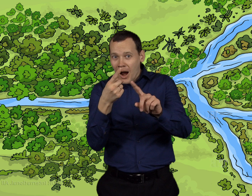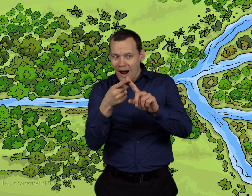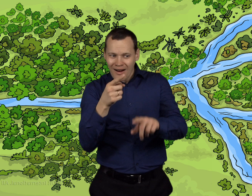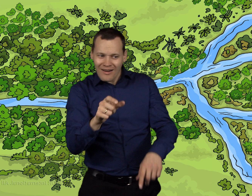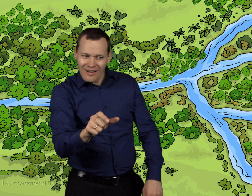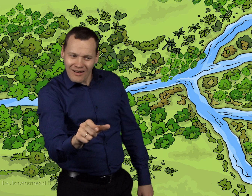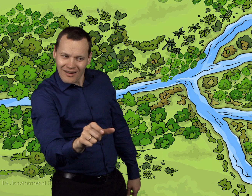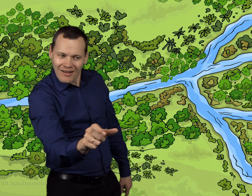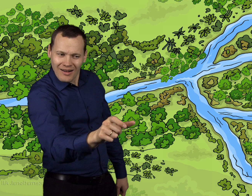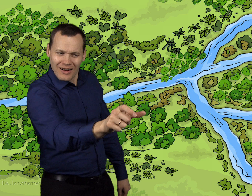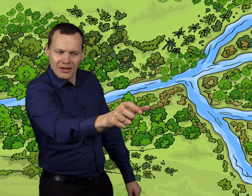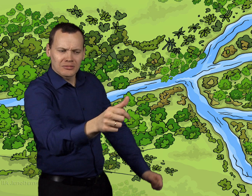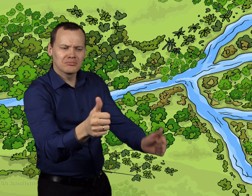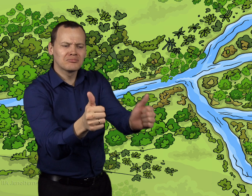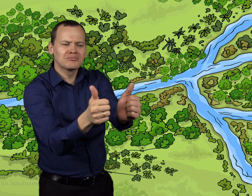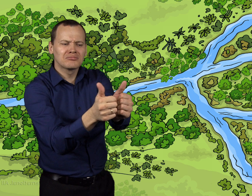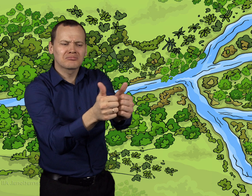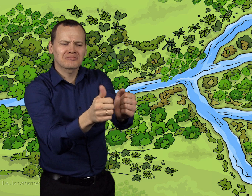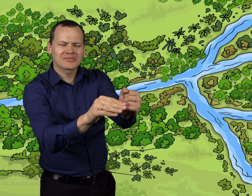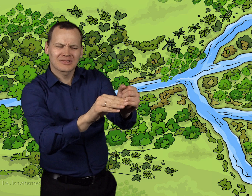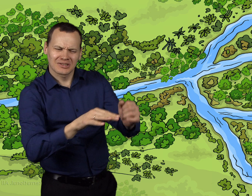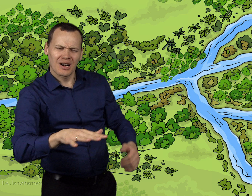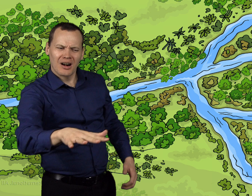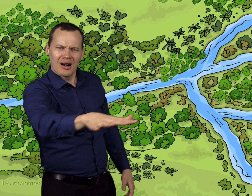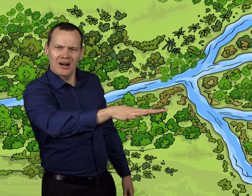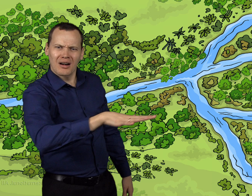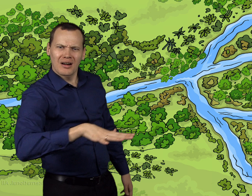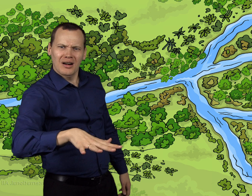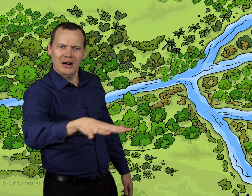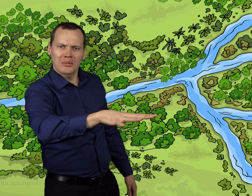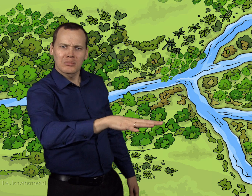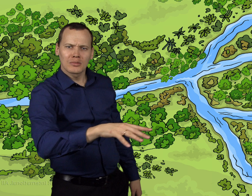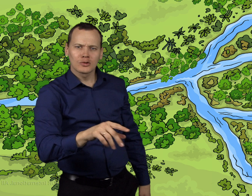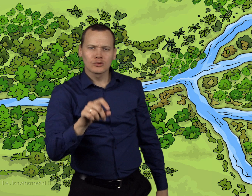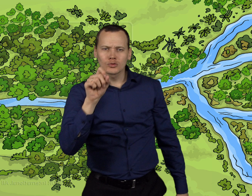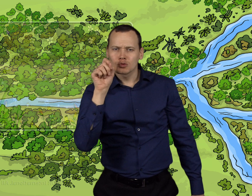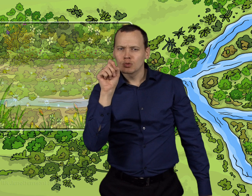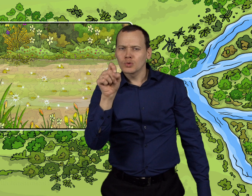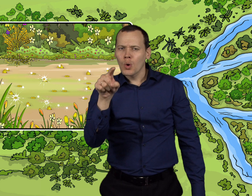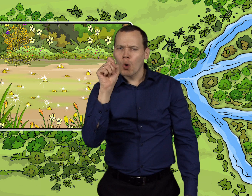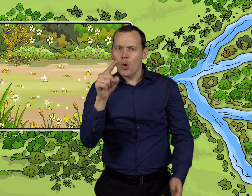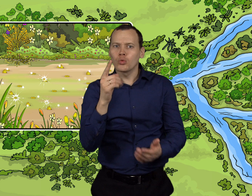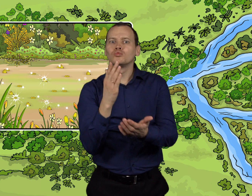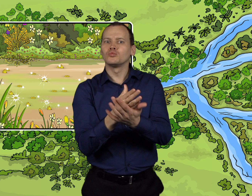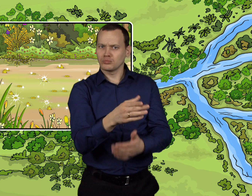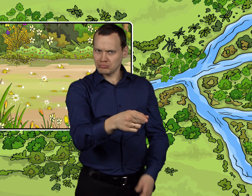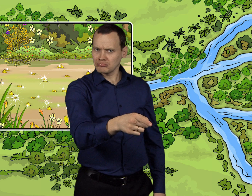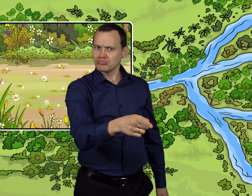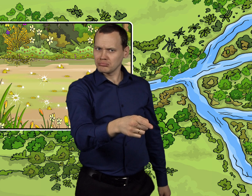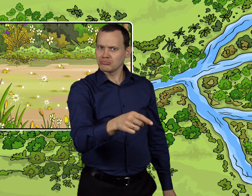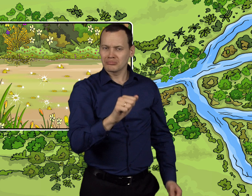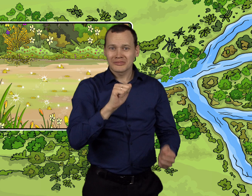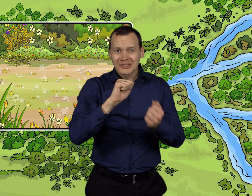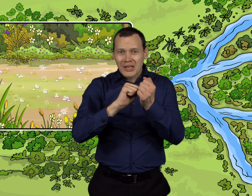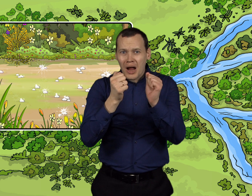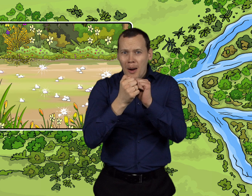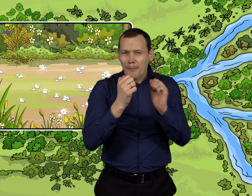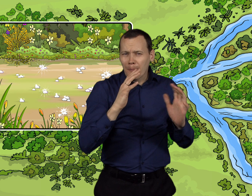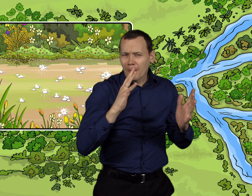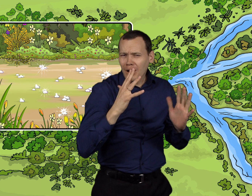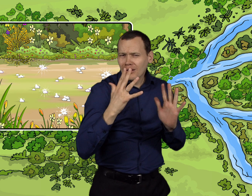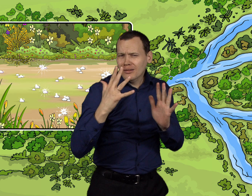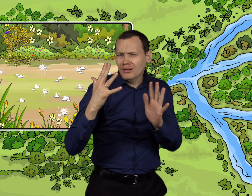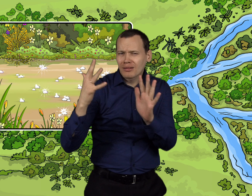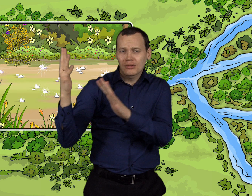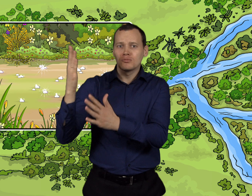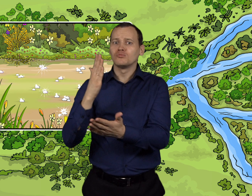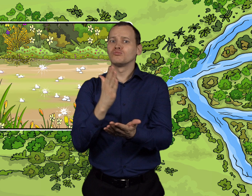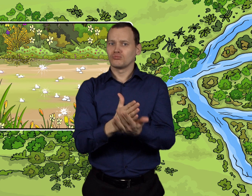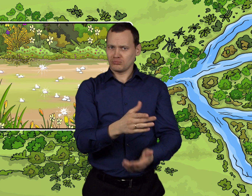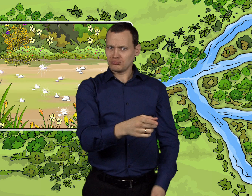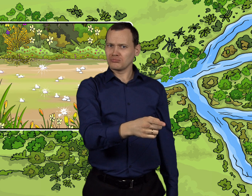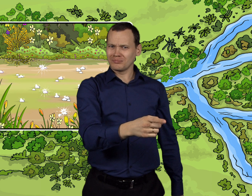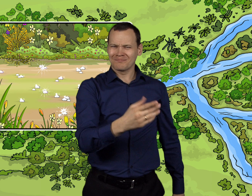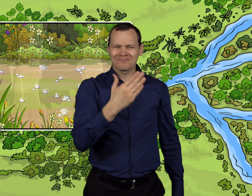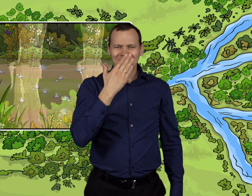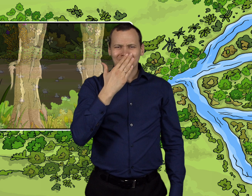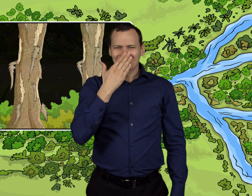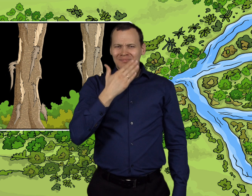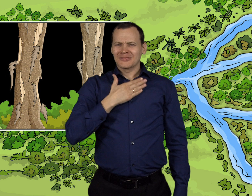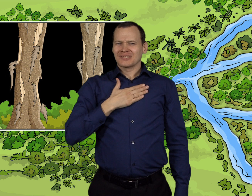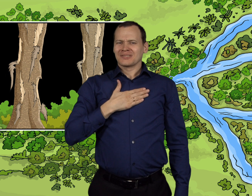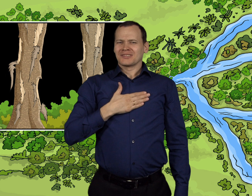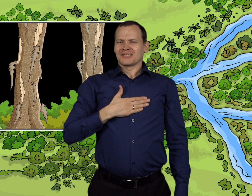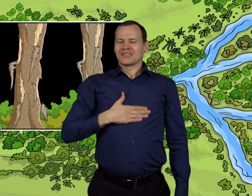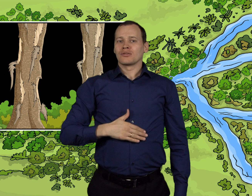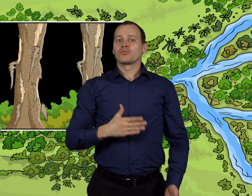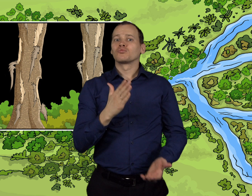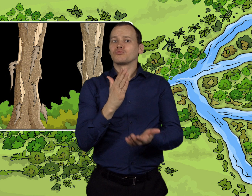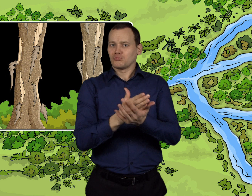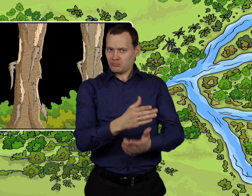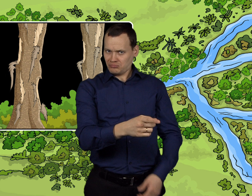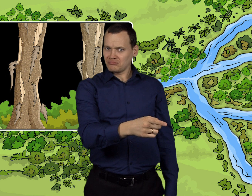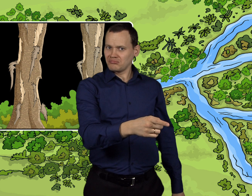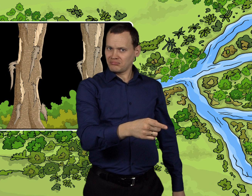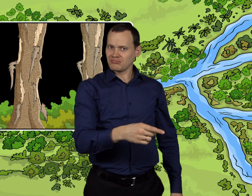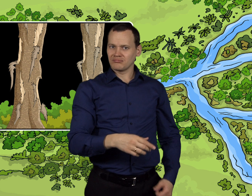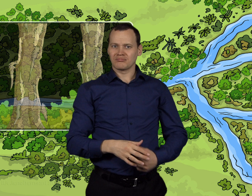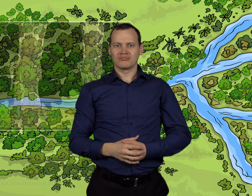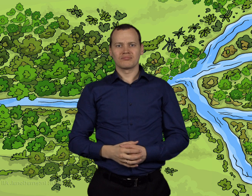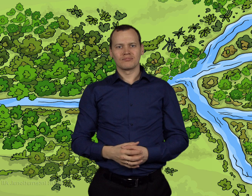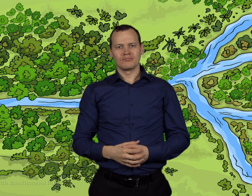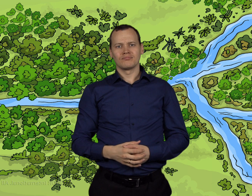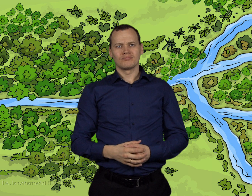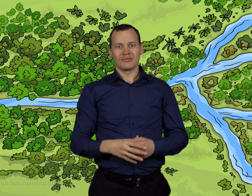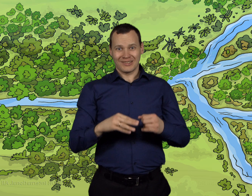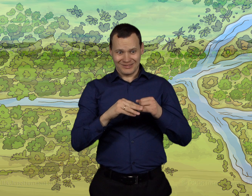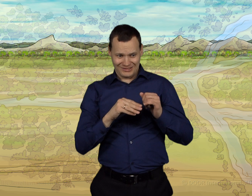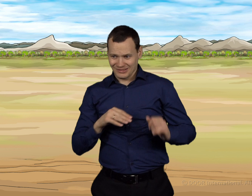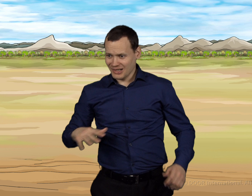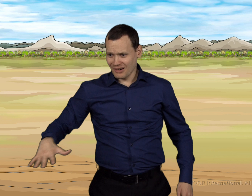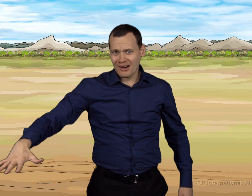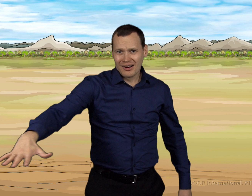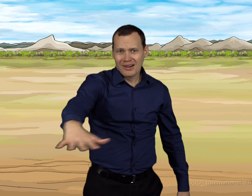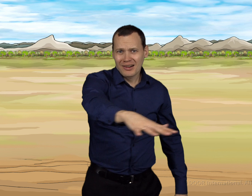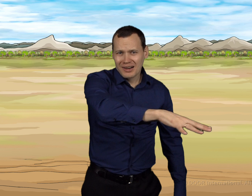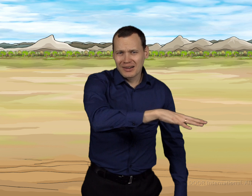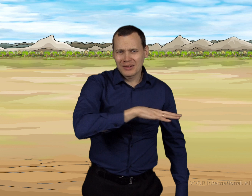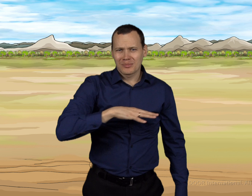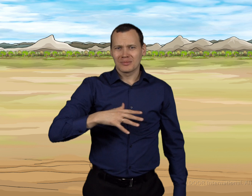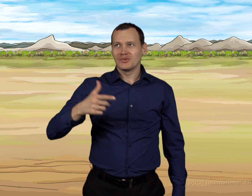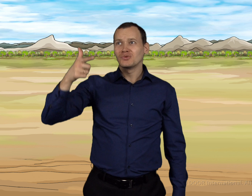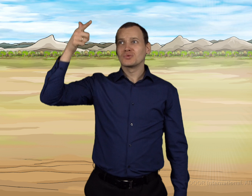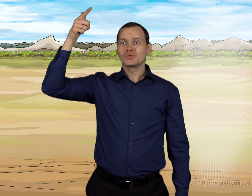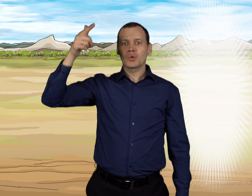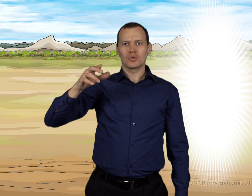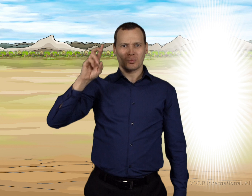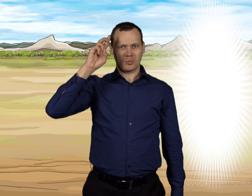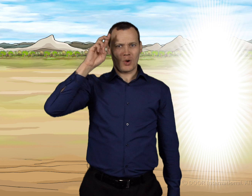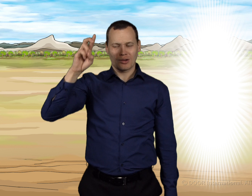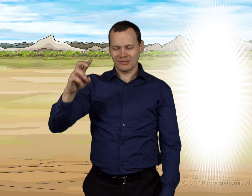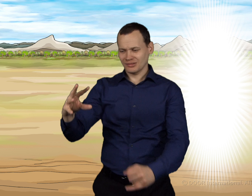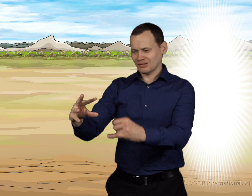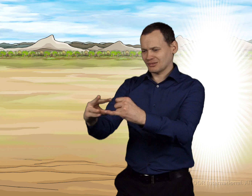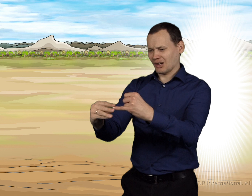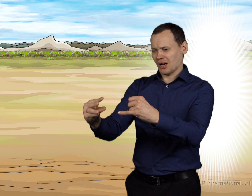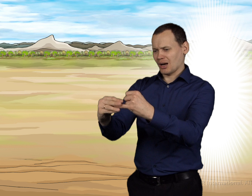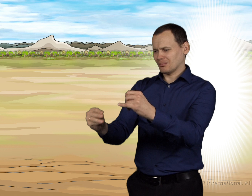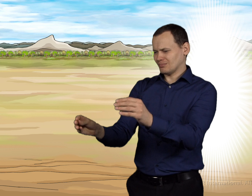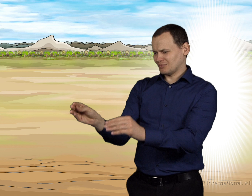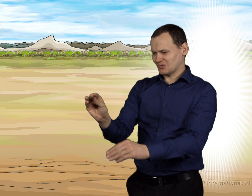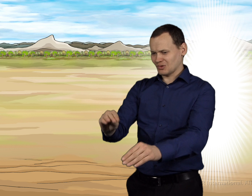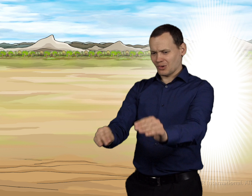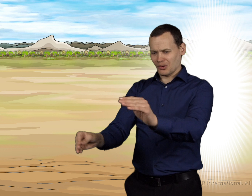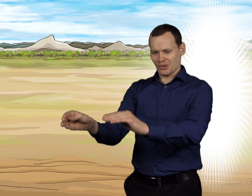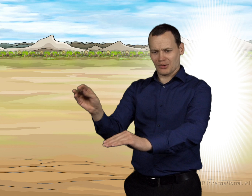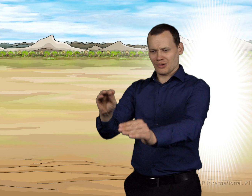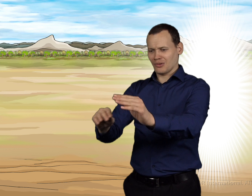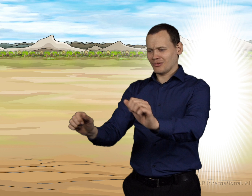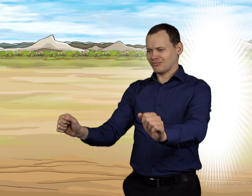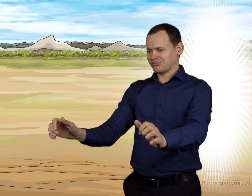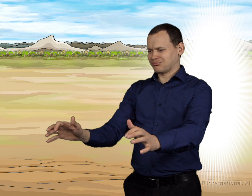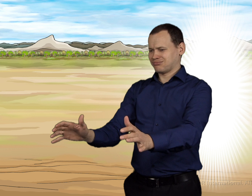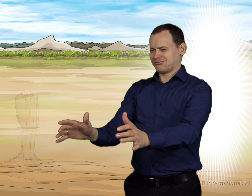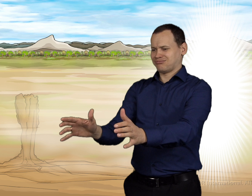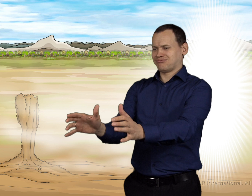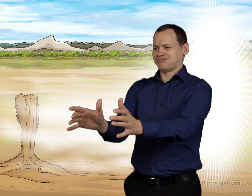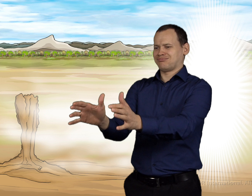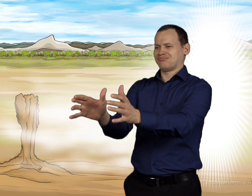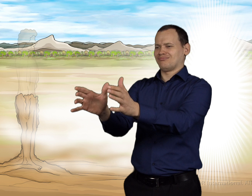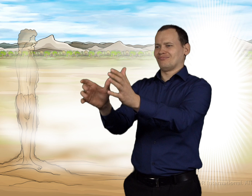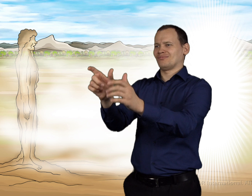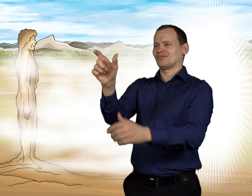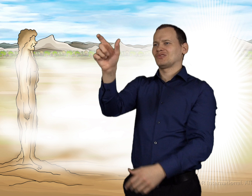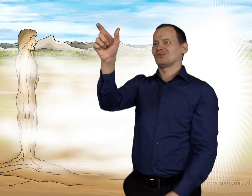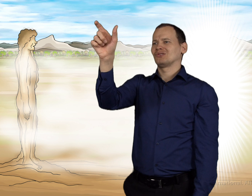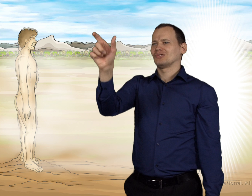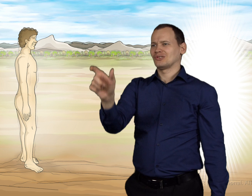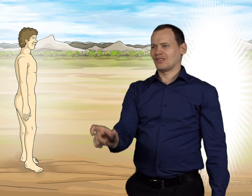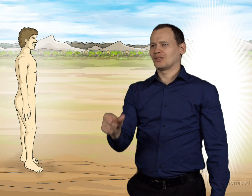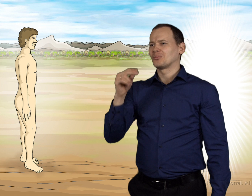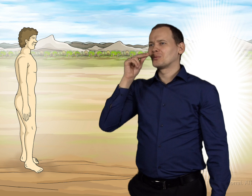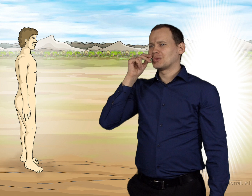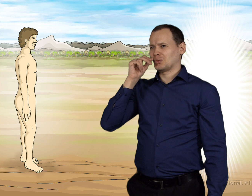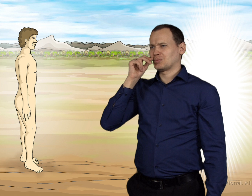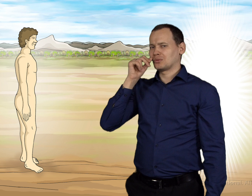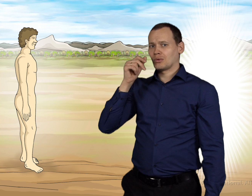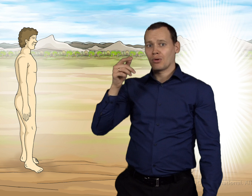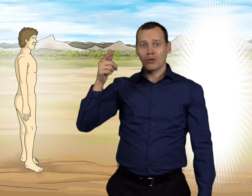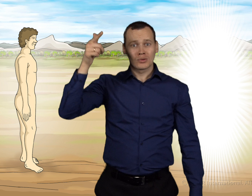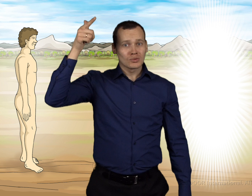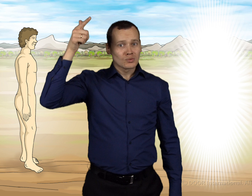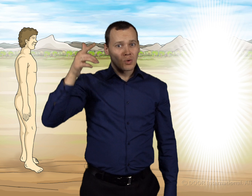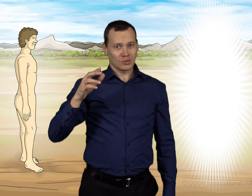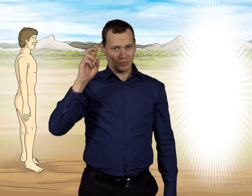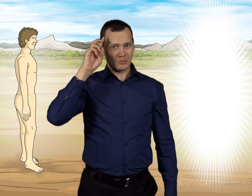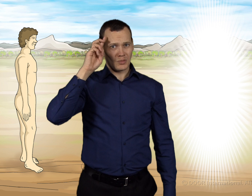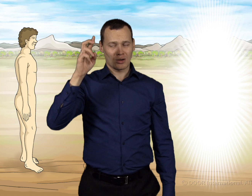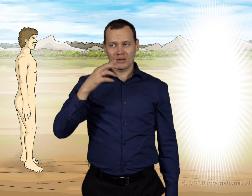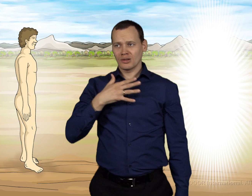it winds through the whole land of Havilah, where there is gold. And the gold of that land is pure, and bdellium and onyx are found there.